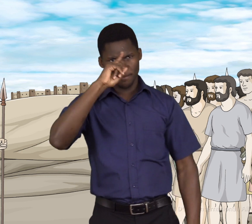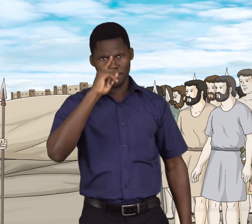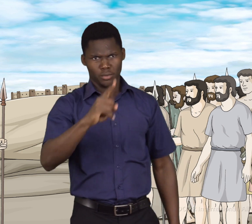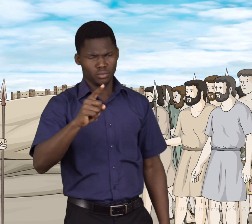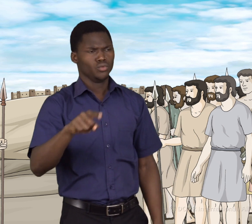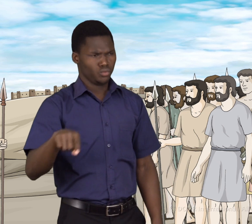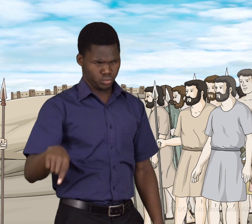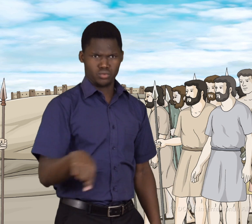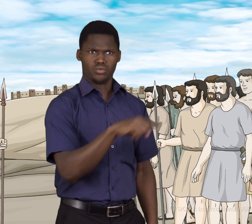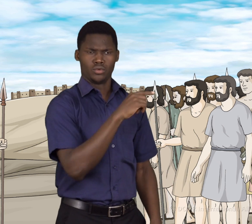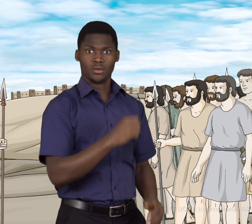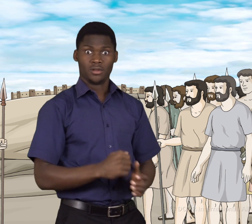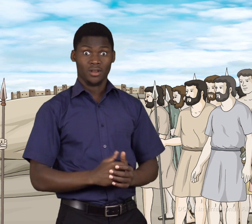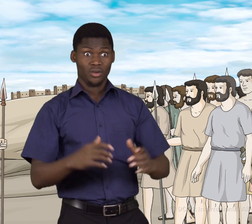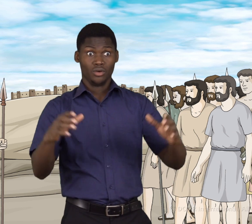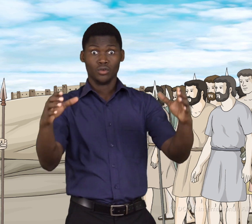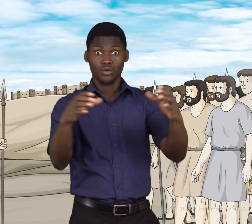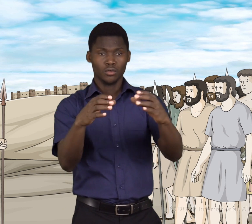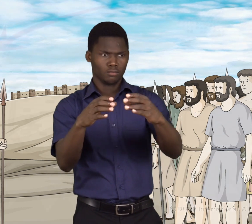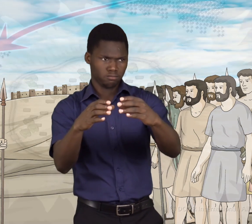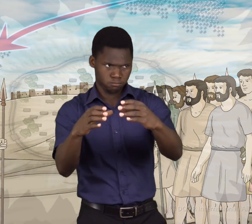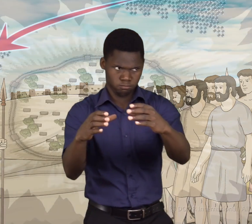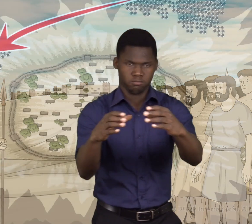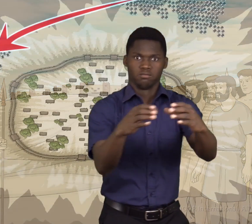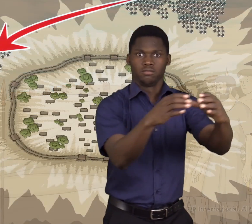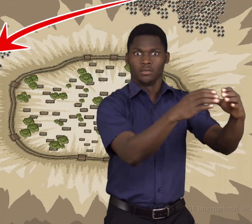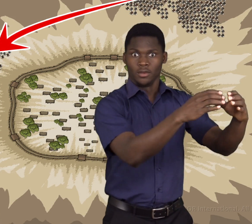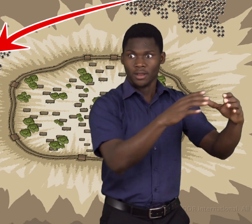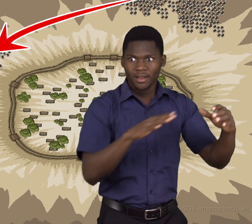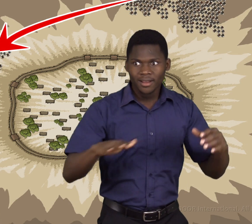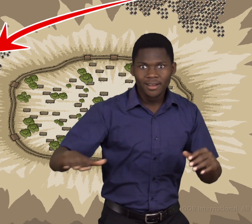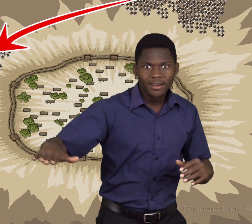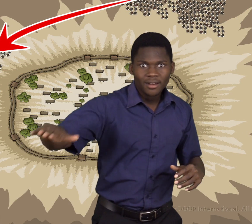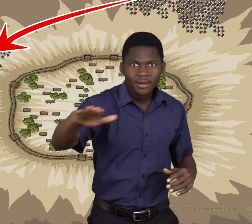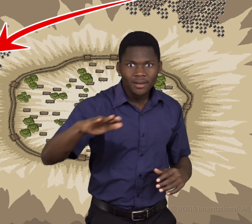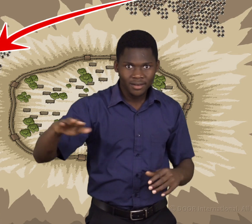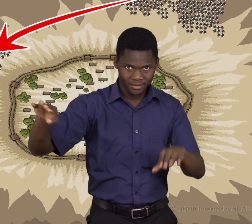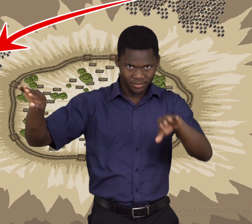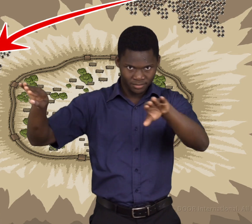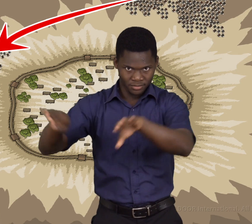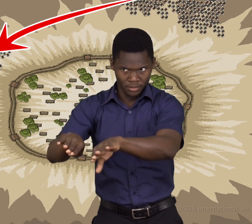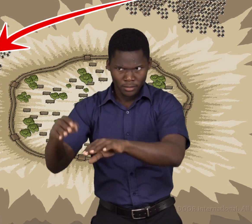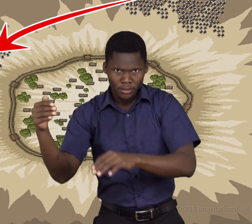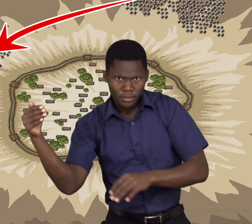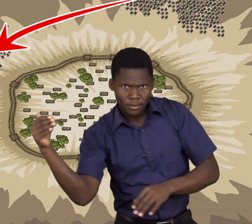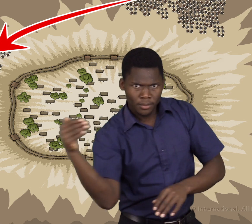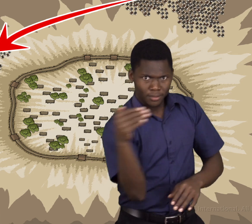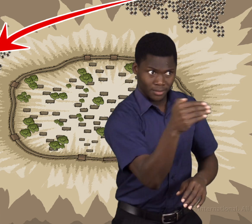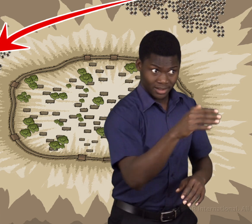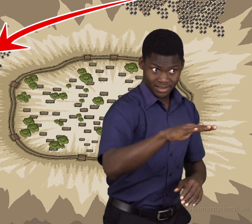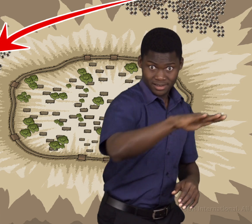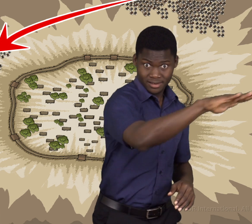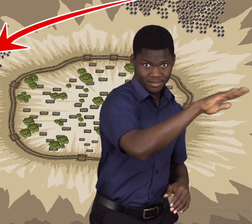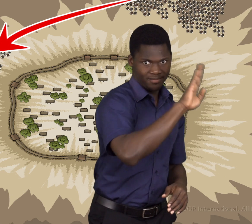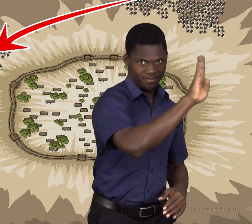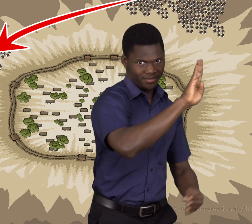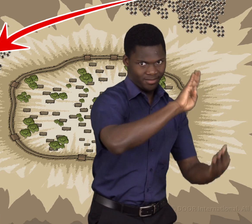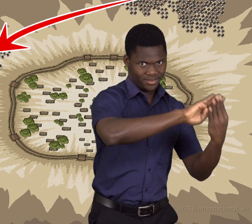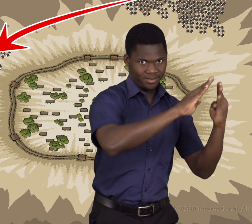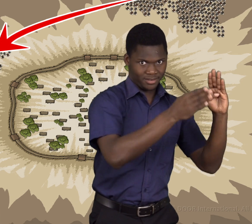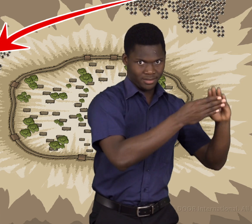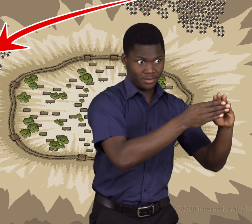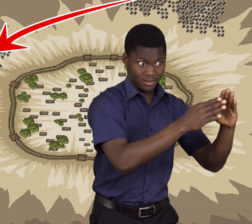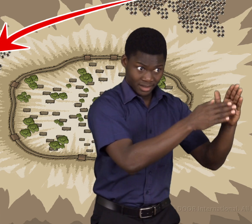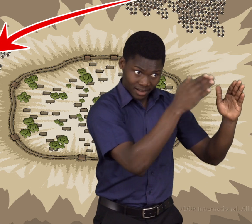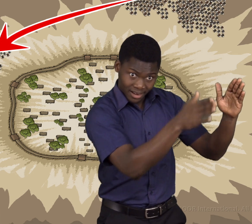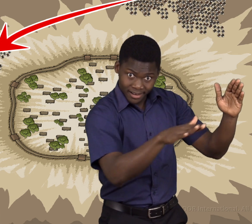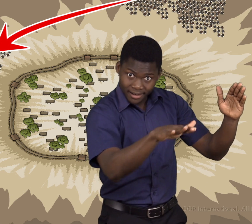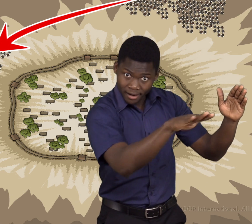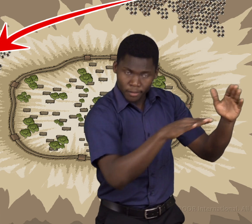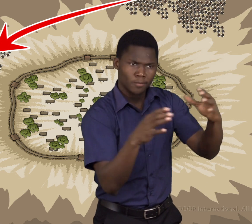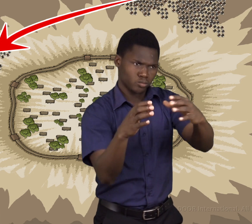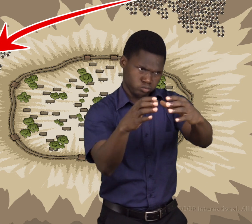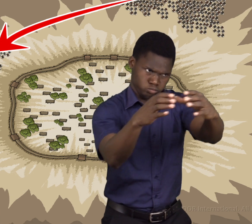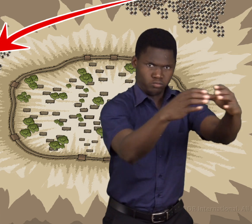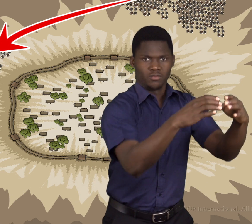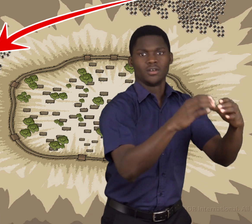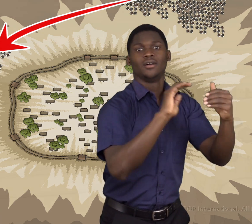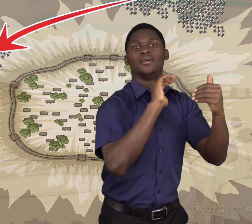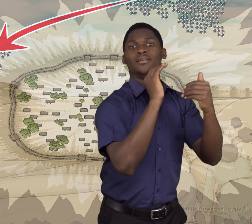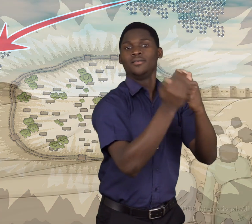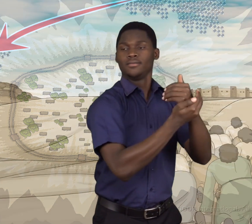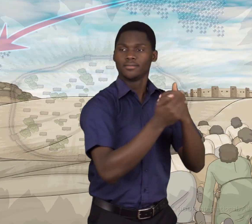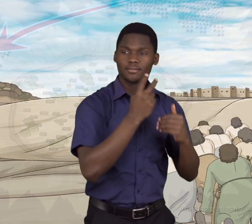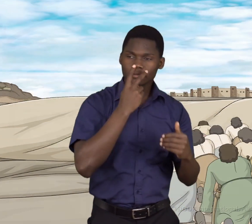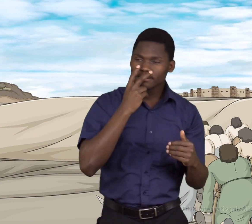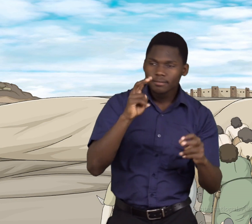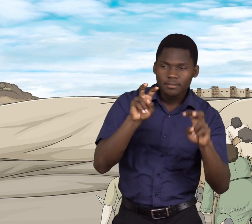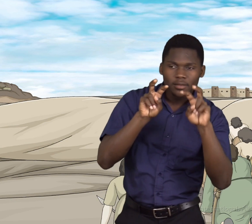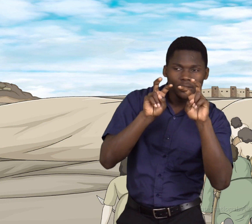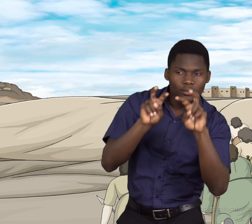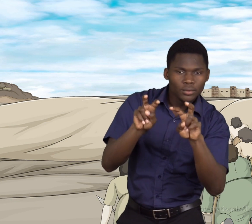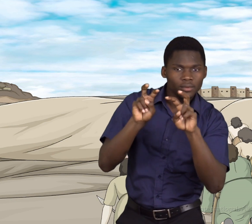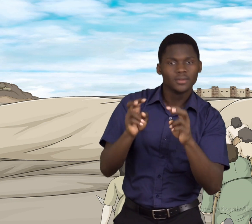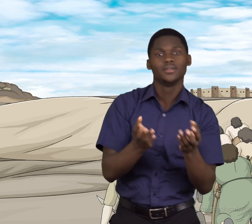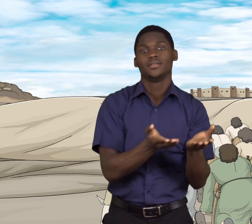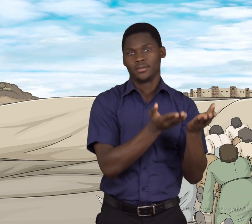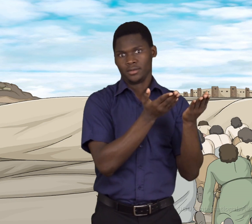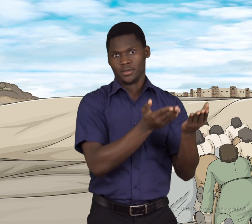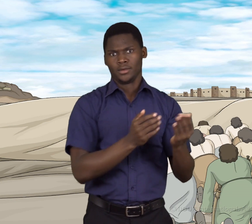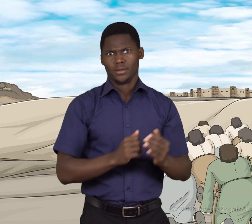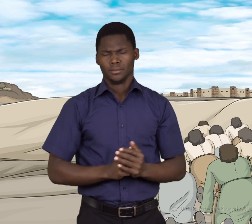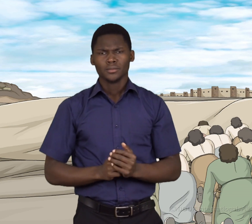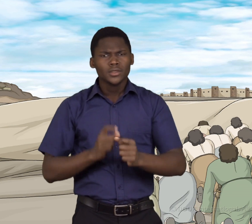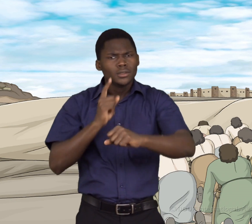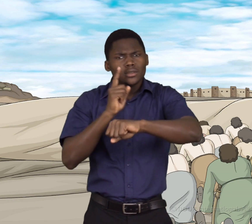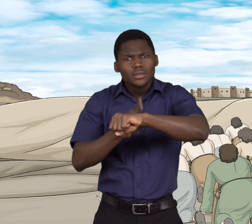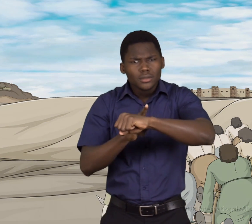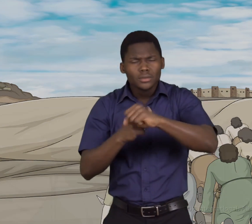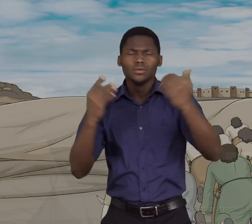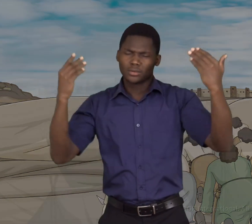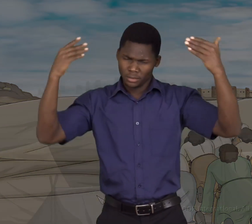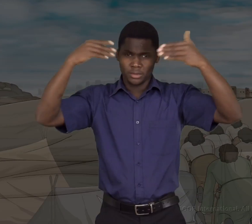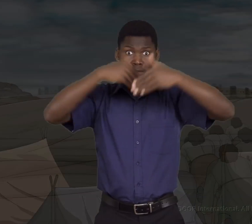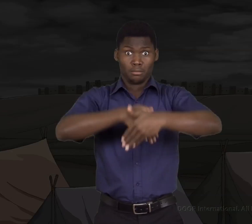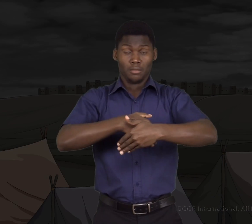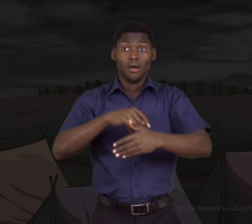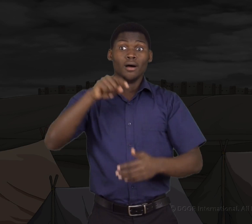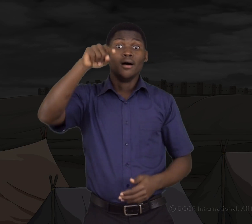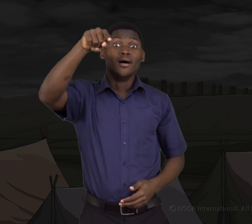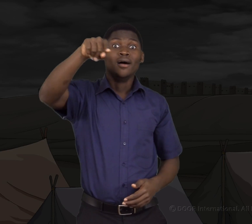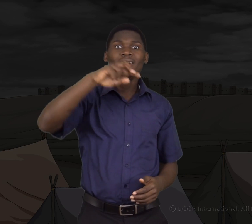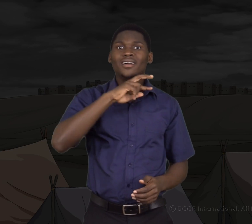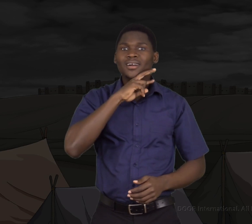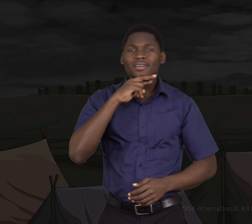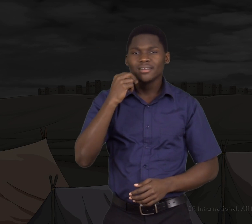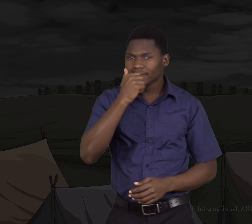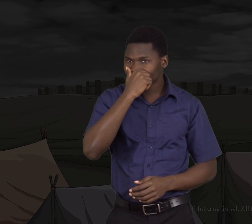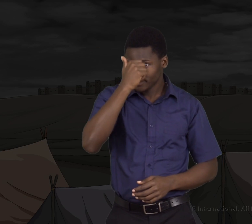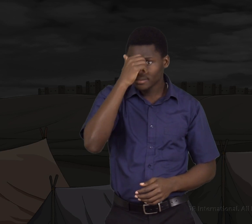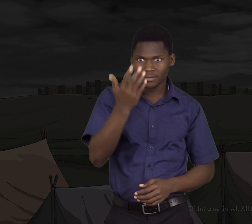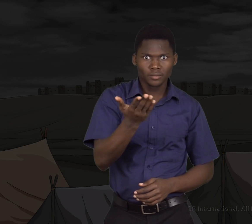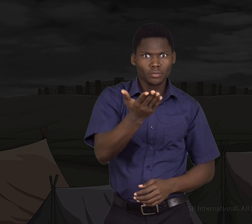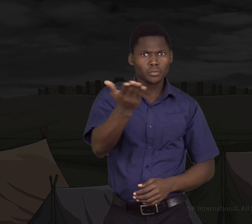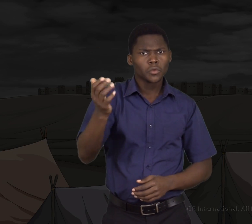Now Joshua had taken about five thousand men and set up an ambush between Bethel and Ai, to the west of the city. So the forces were stationed with the main camp to the north of the city and the rear guard to the west of the city.